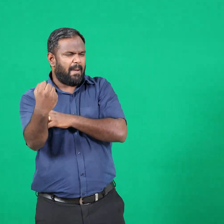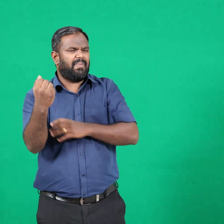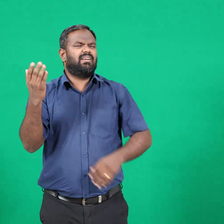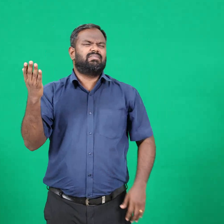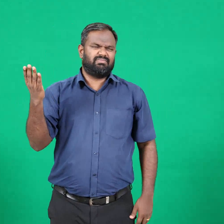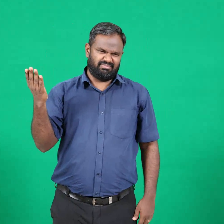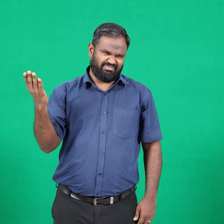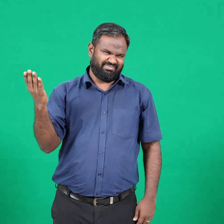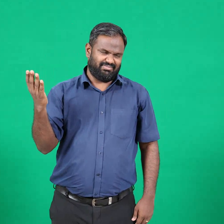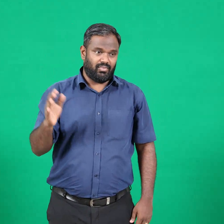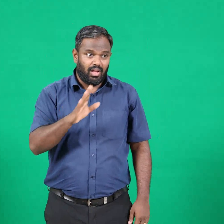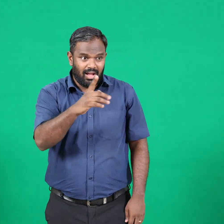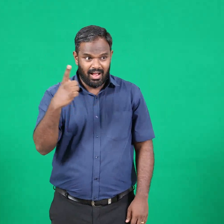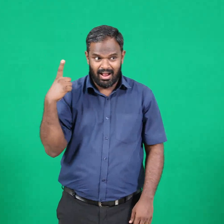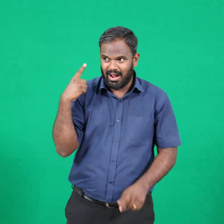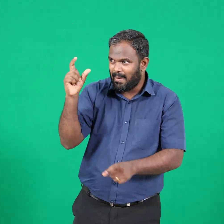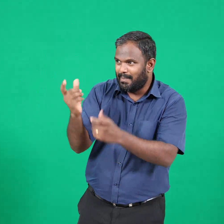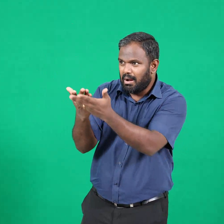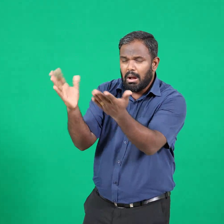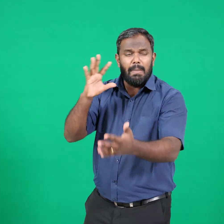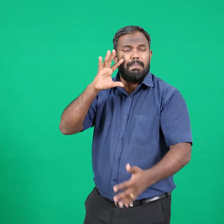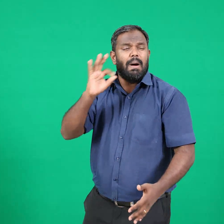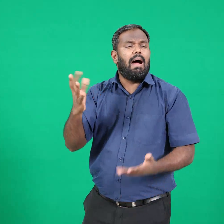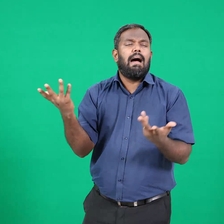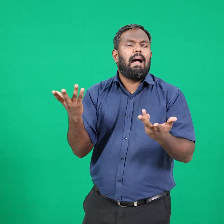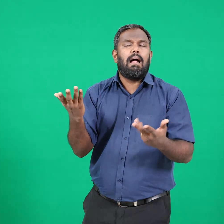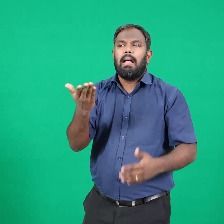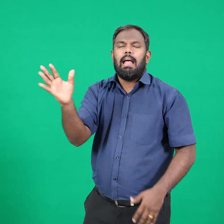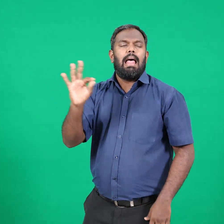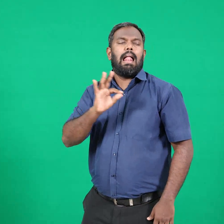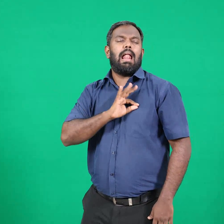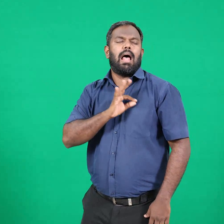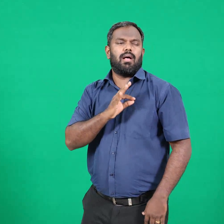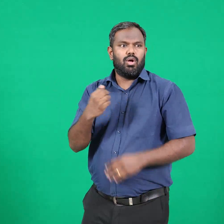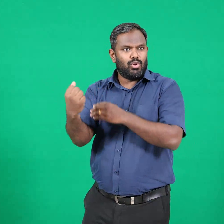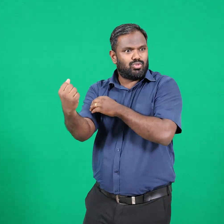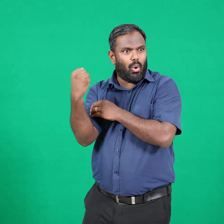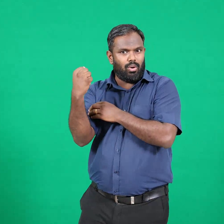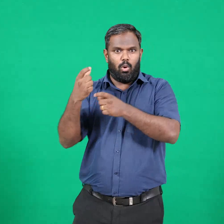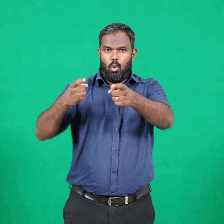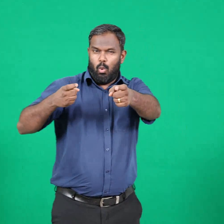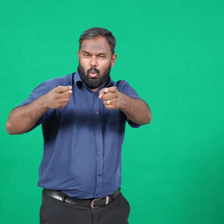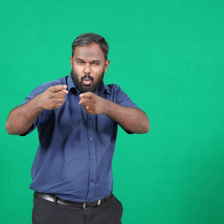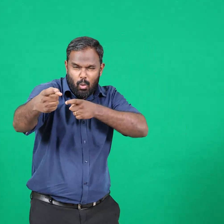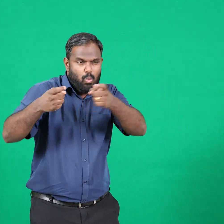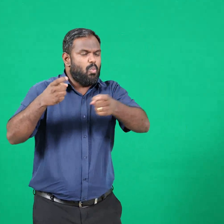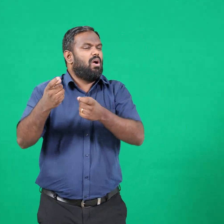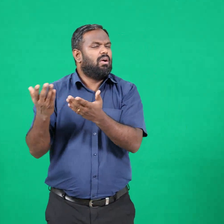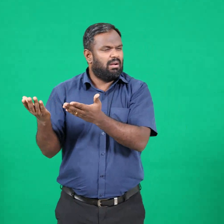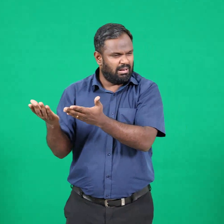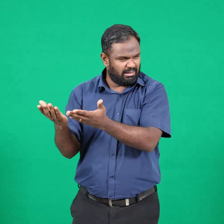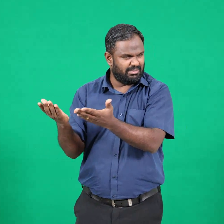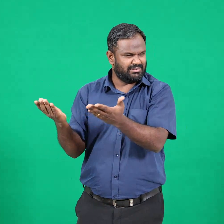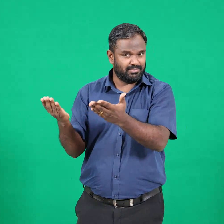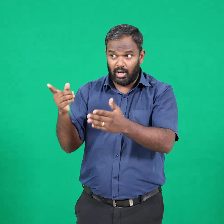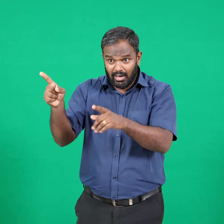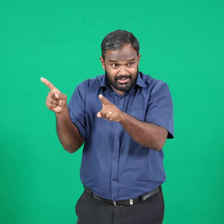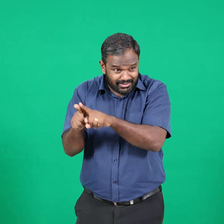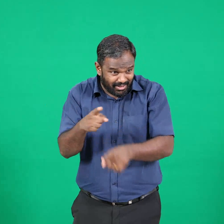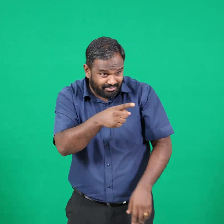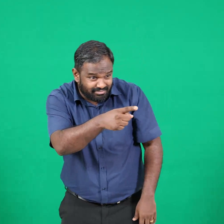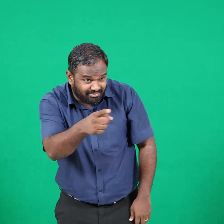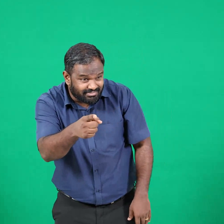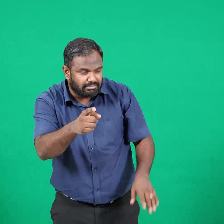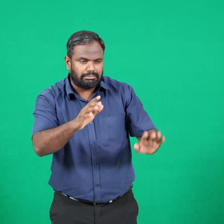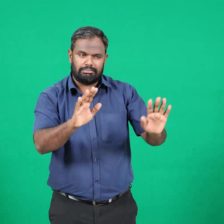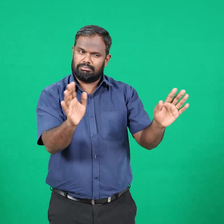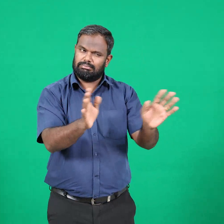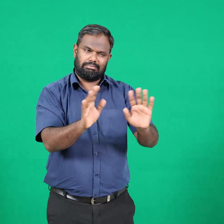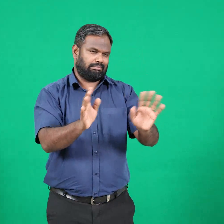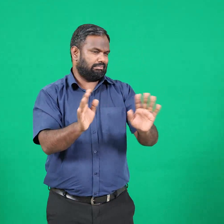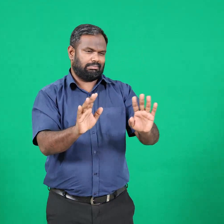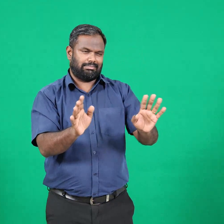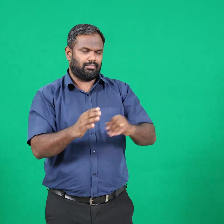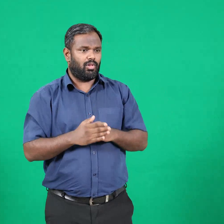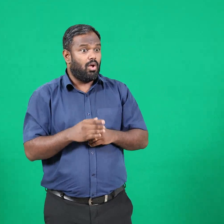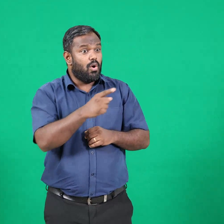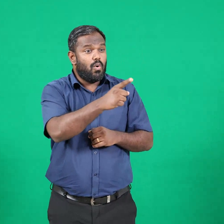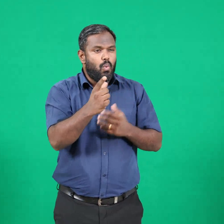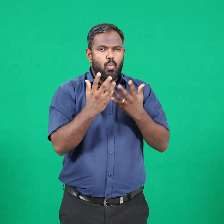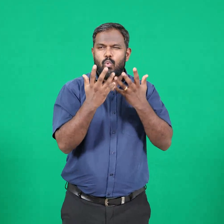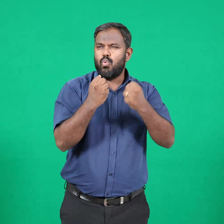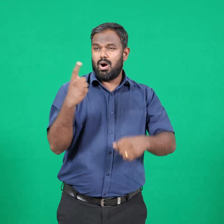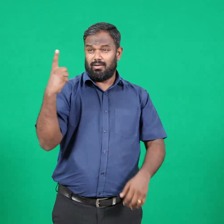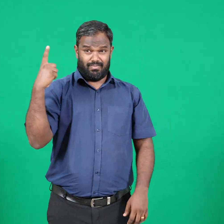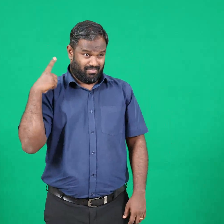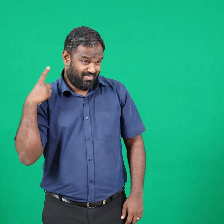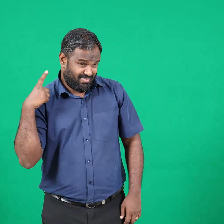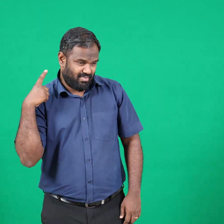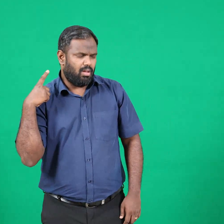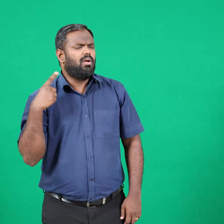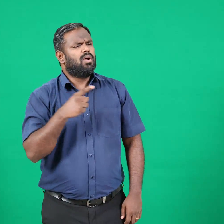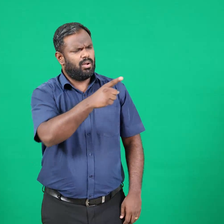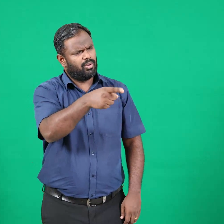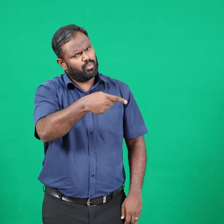It shall not be this way among you.